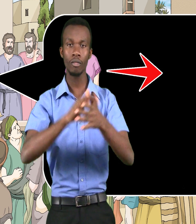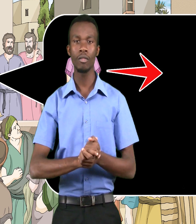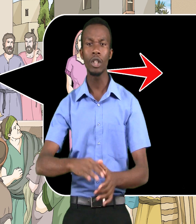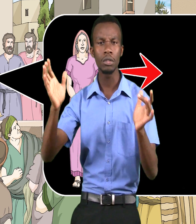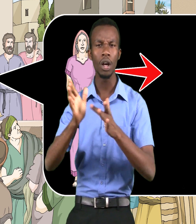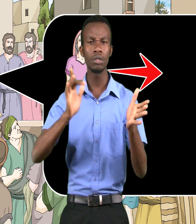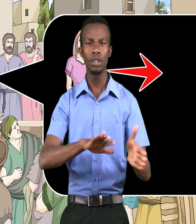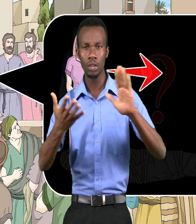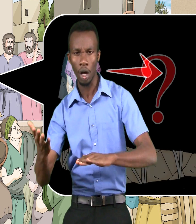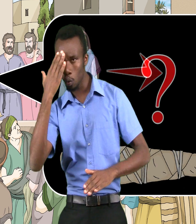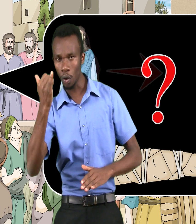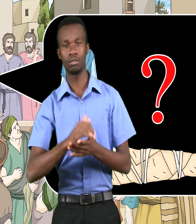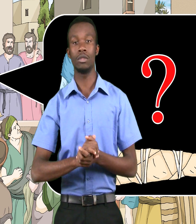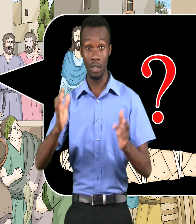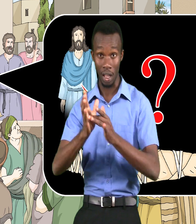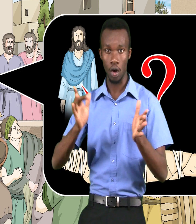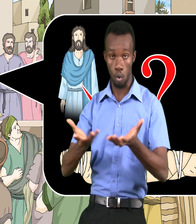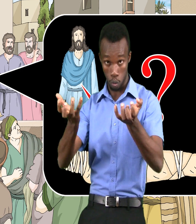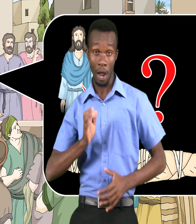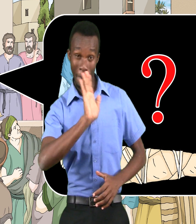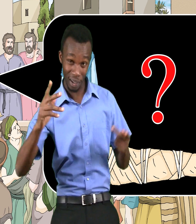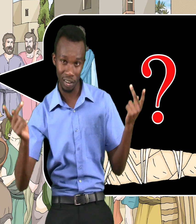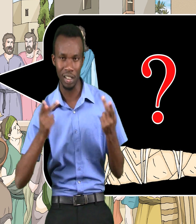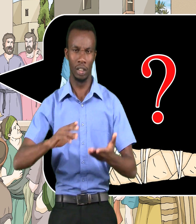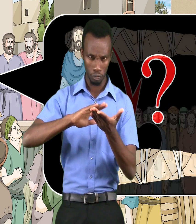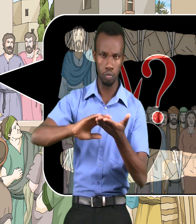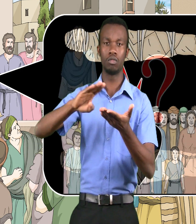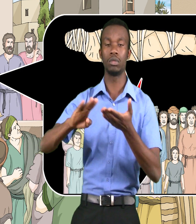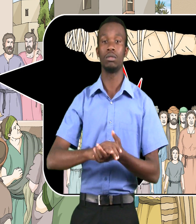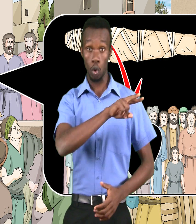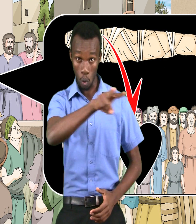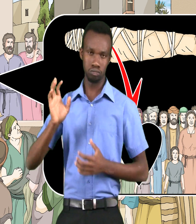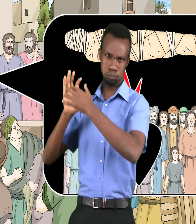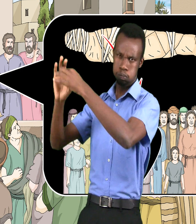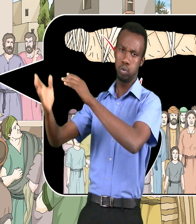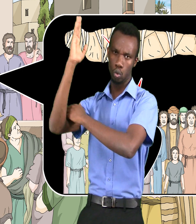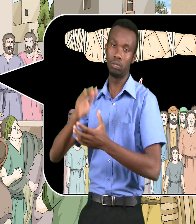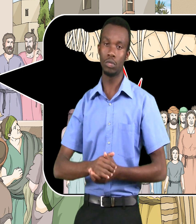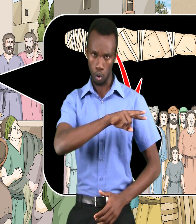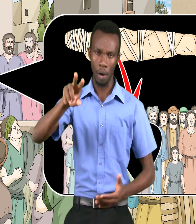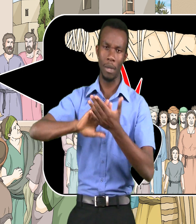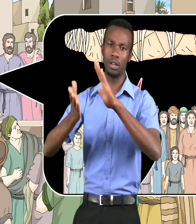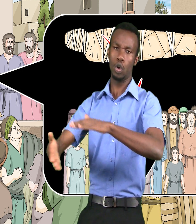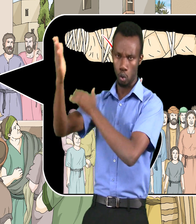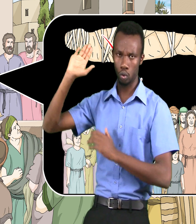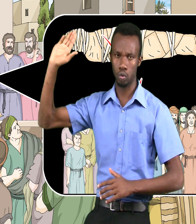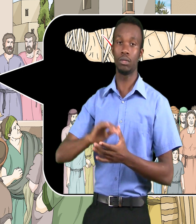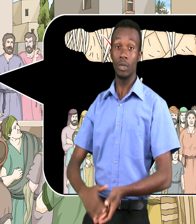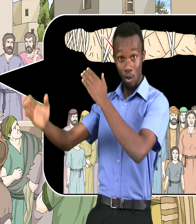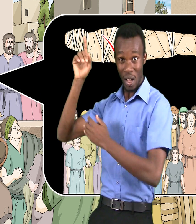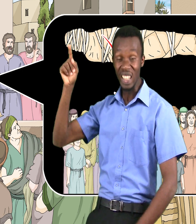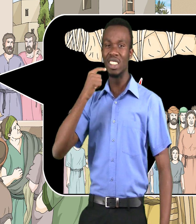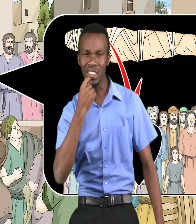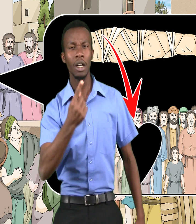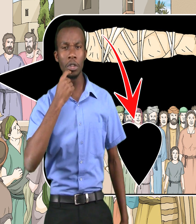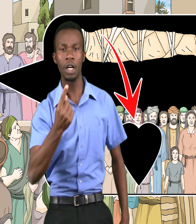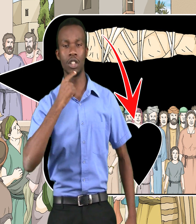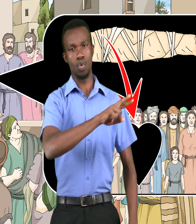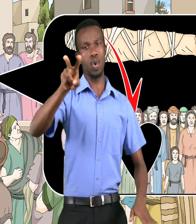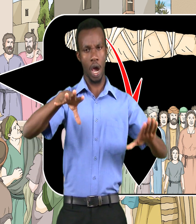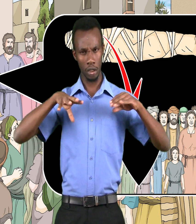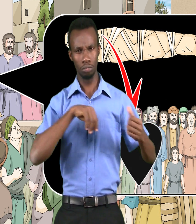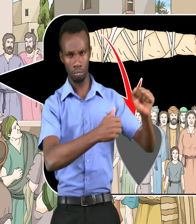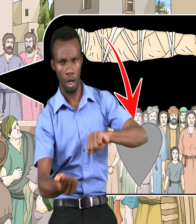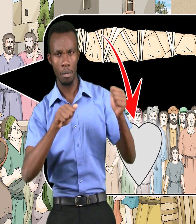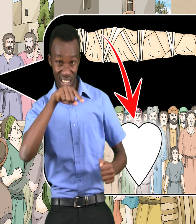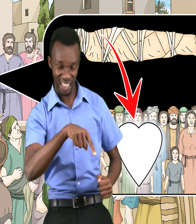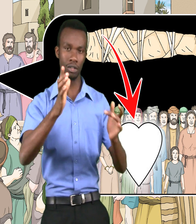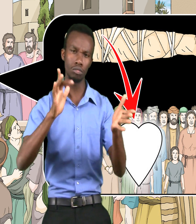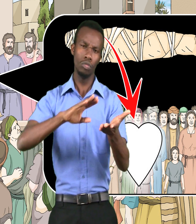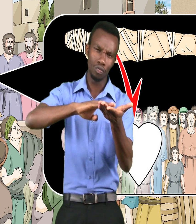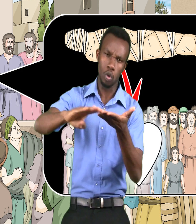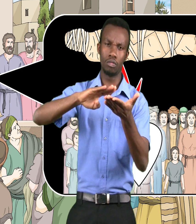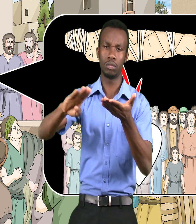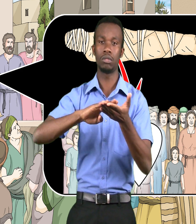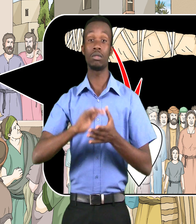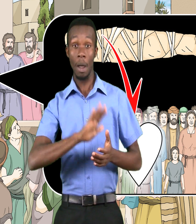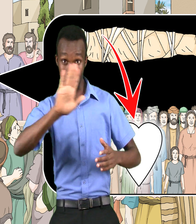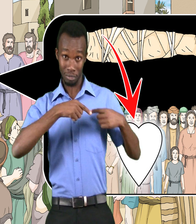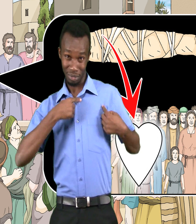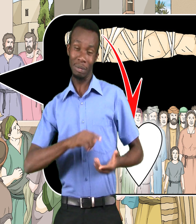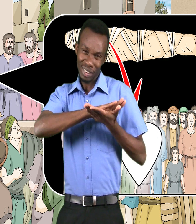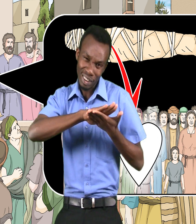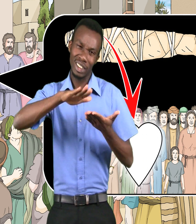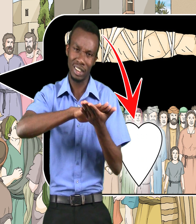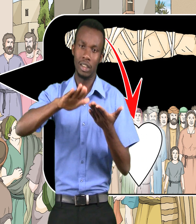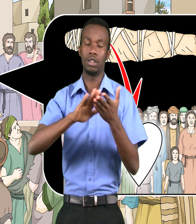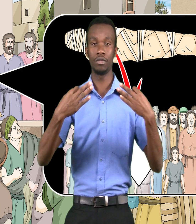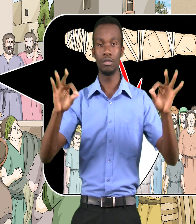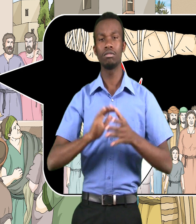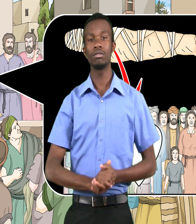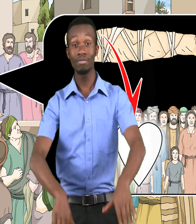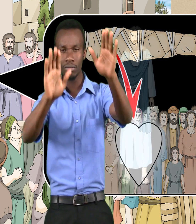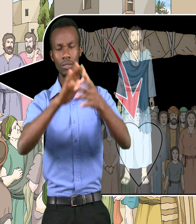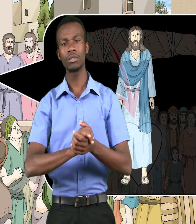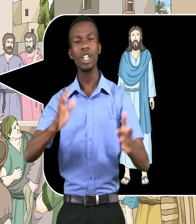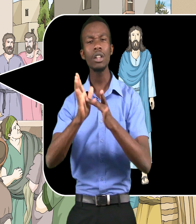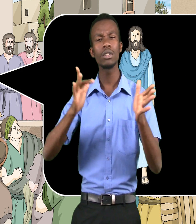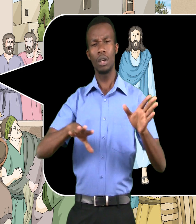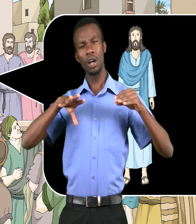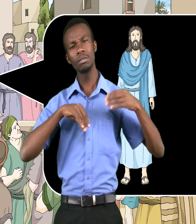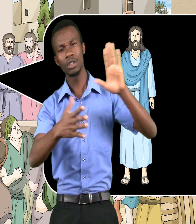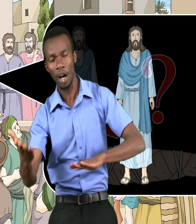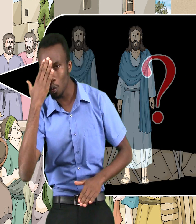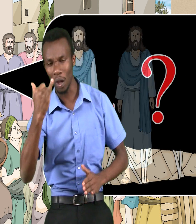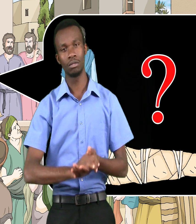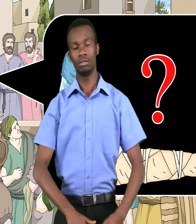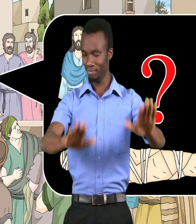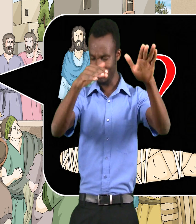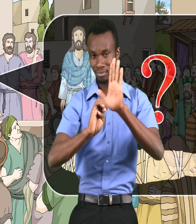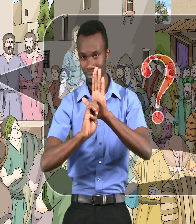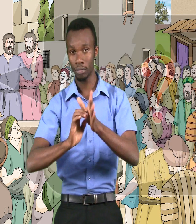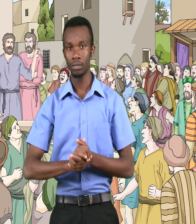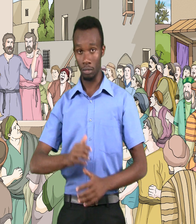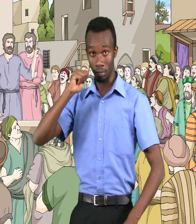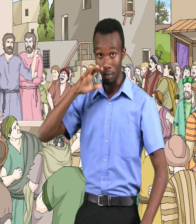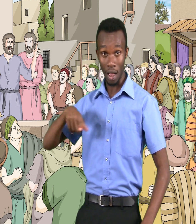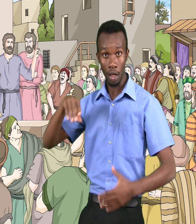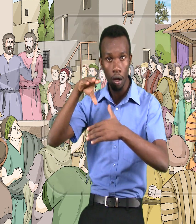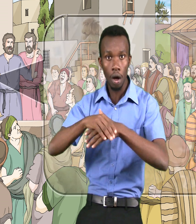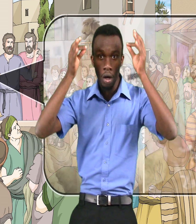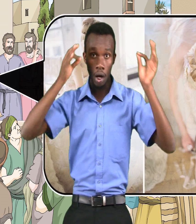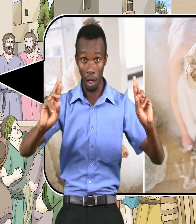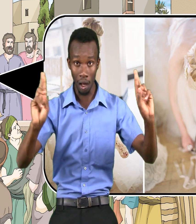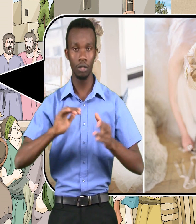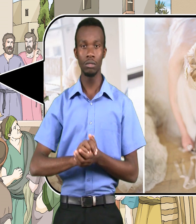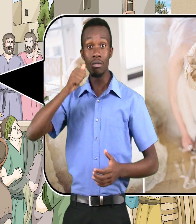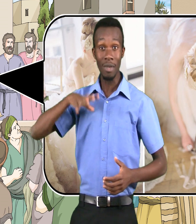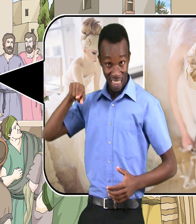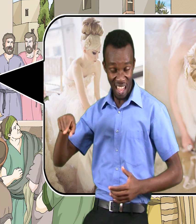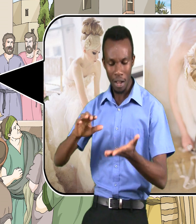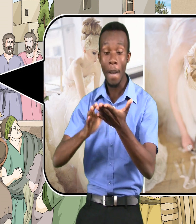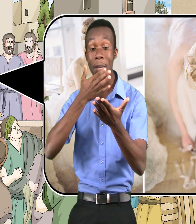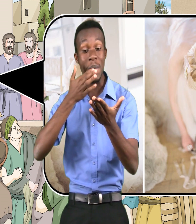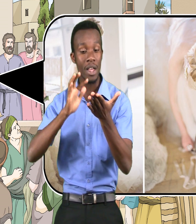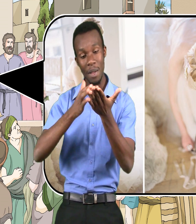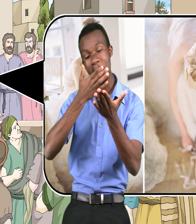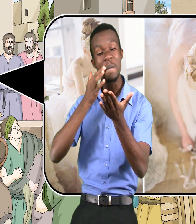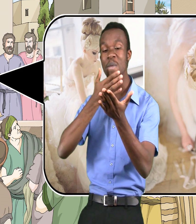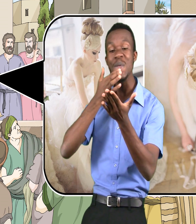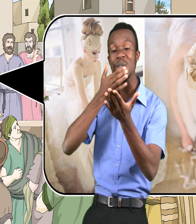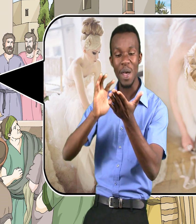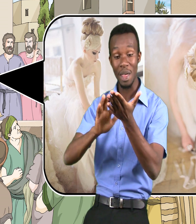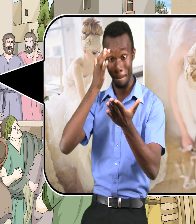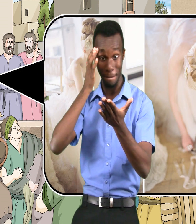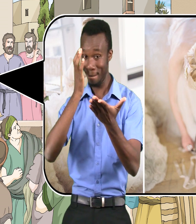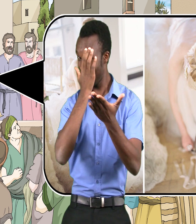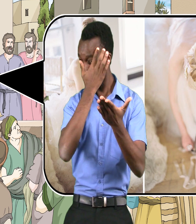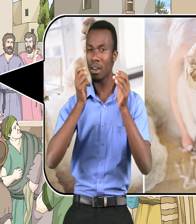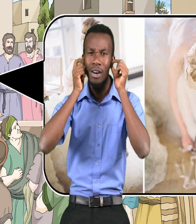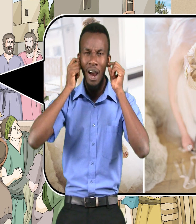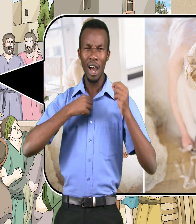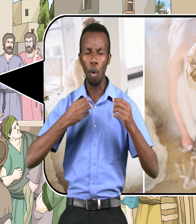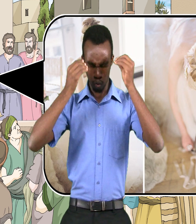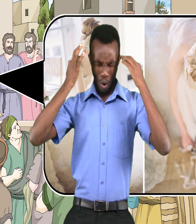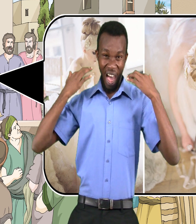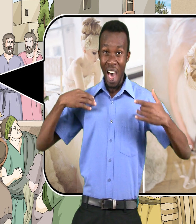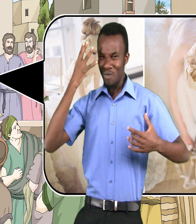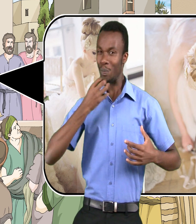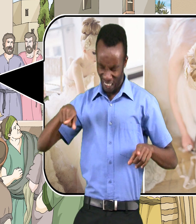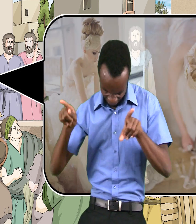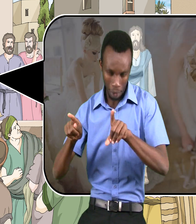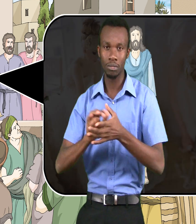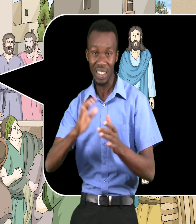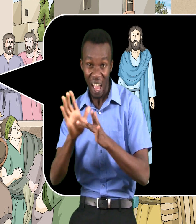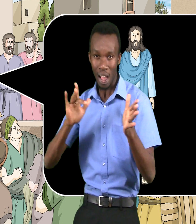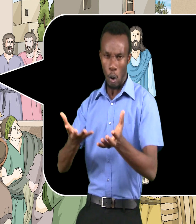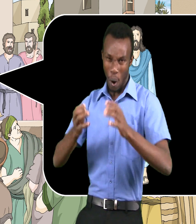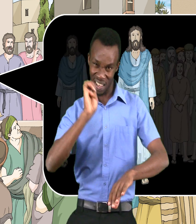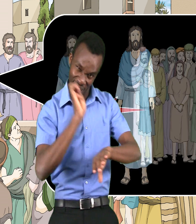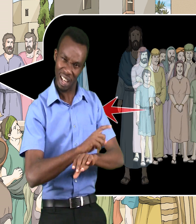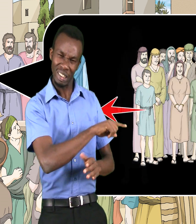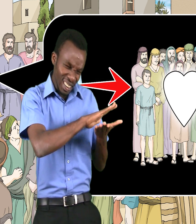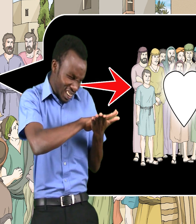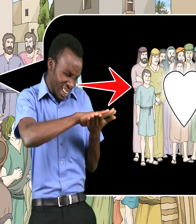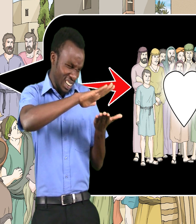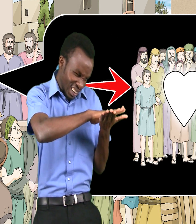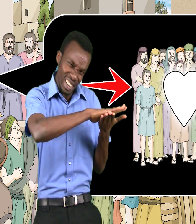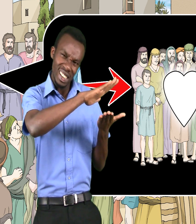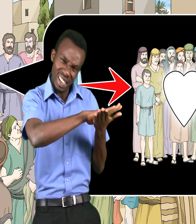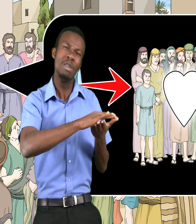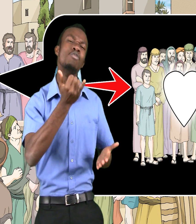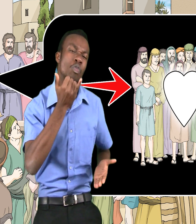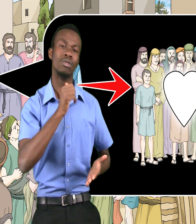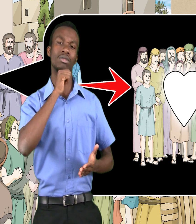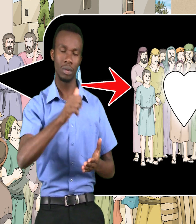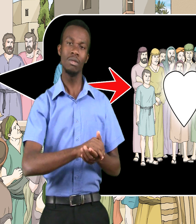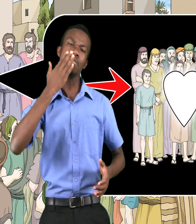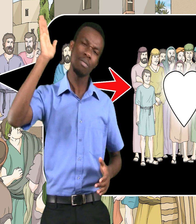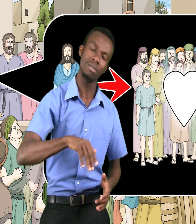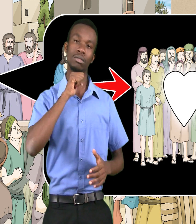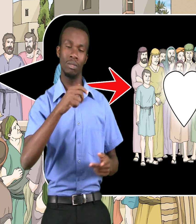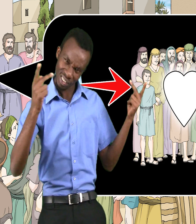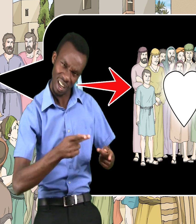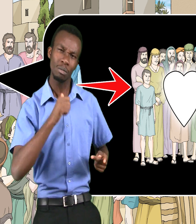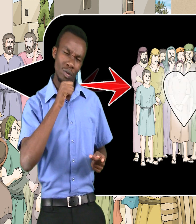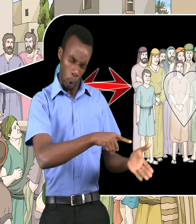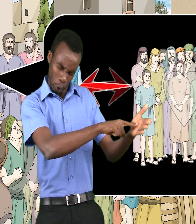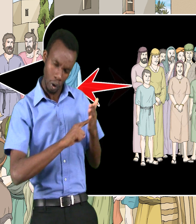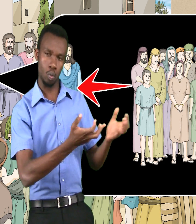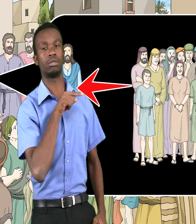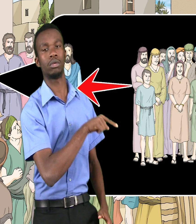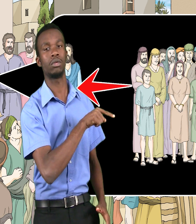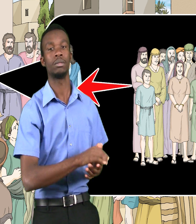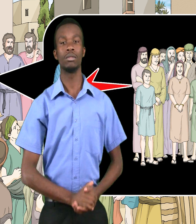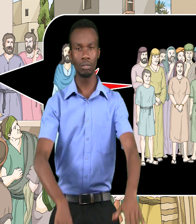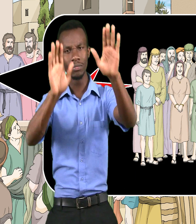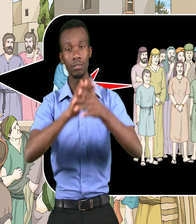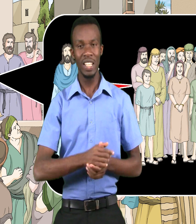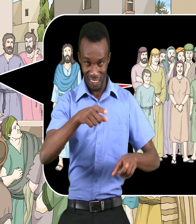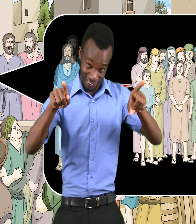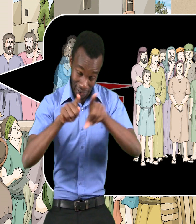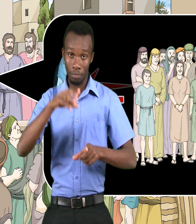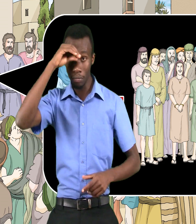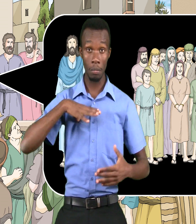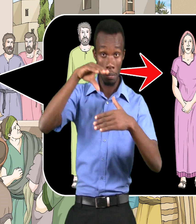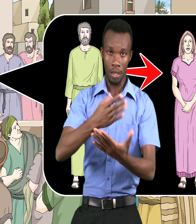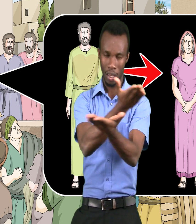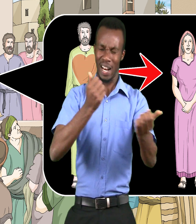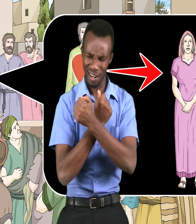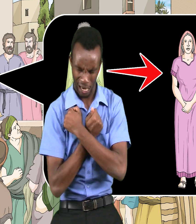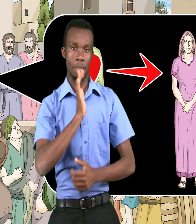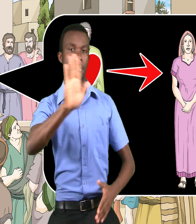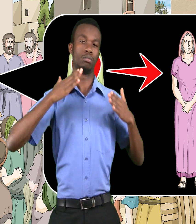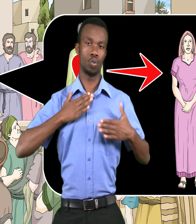Husbands, love your wives, just as Christ loved the church and gave Himself up for her to sanctify her, cleansing her by the washing with water through the word, and to present her to Himself as a glorious church, without stain or wrinkle or any such blemish, but holy and blameless.